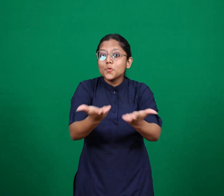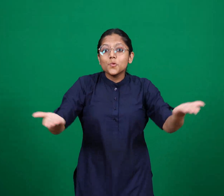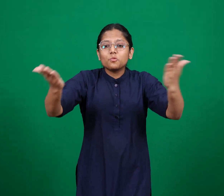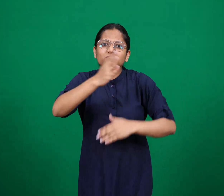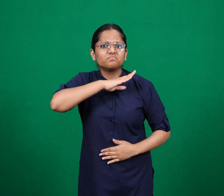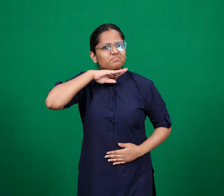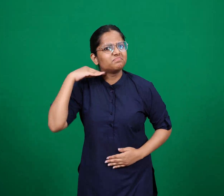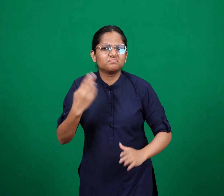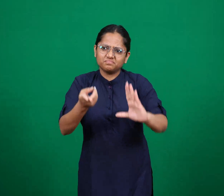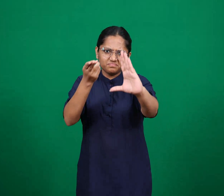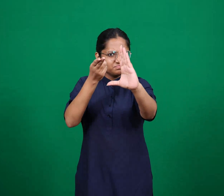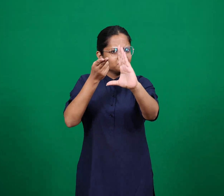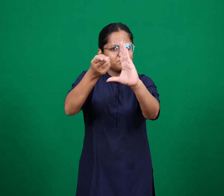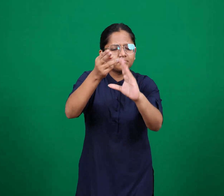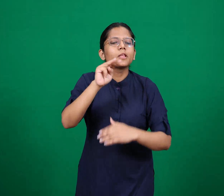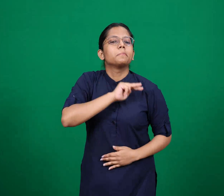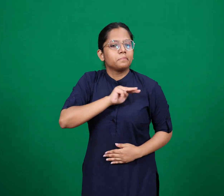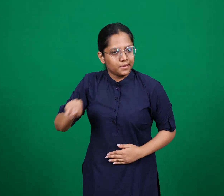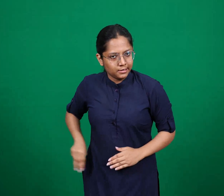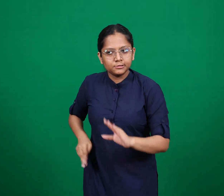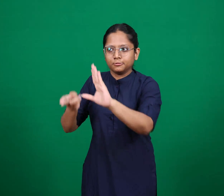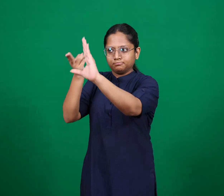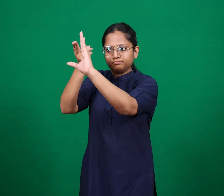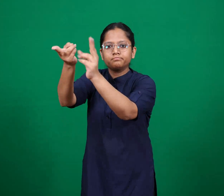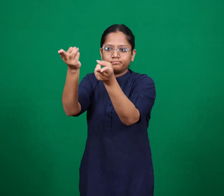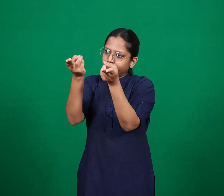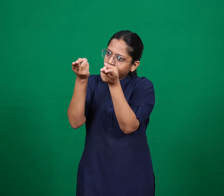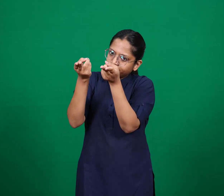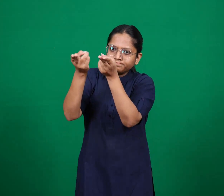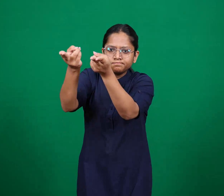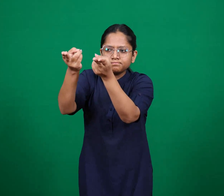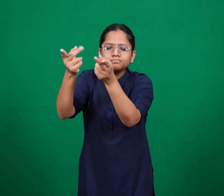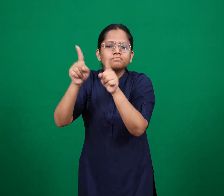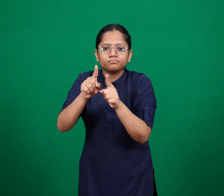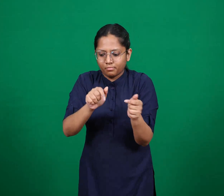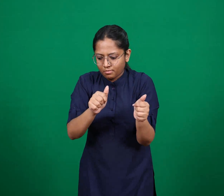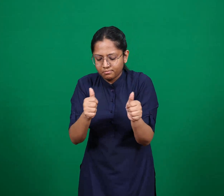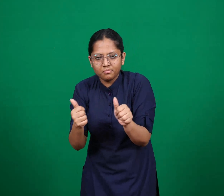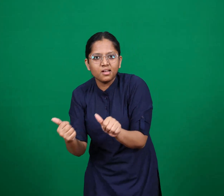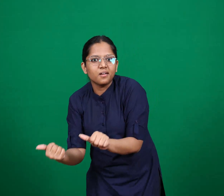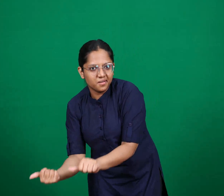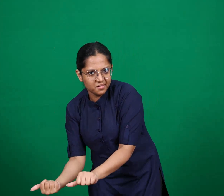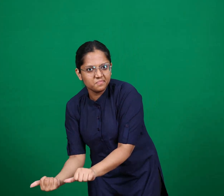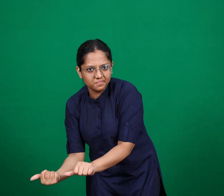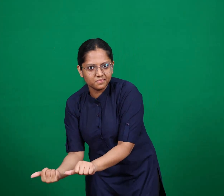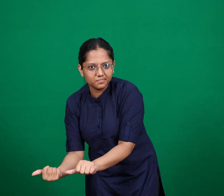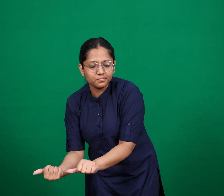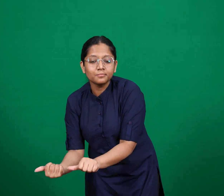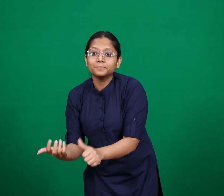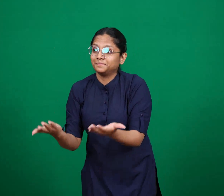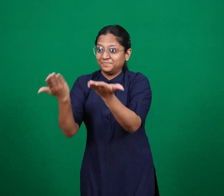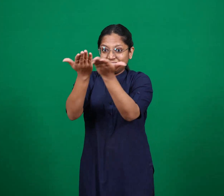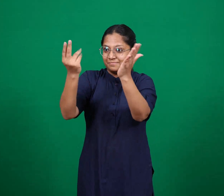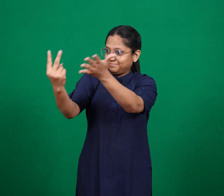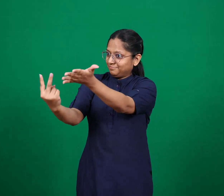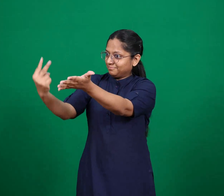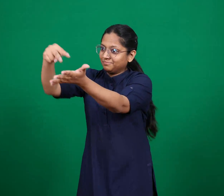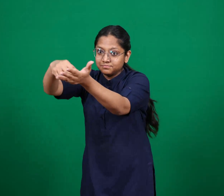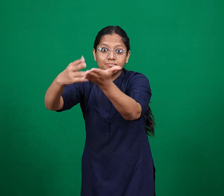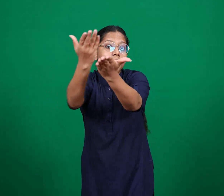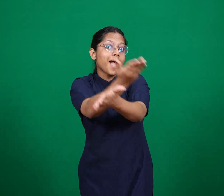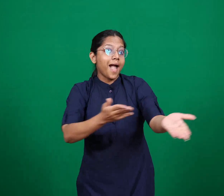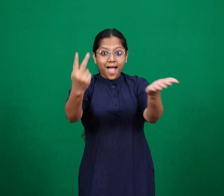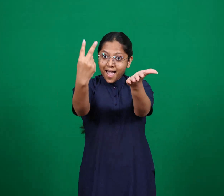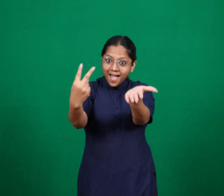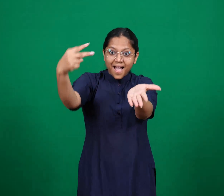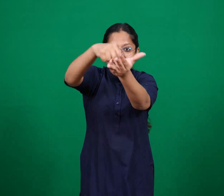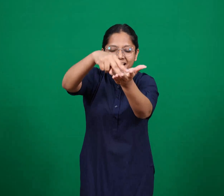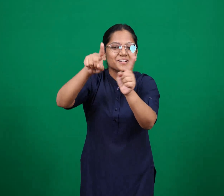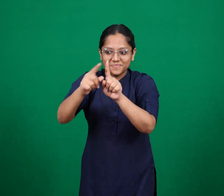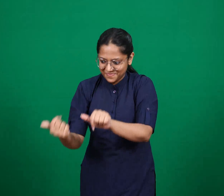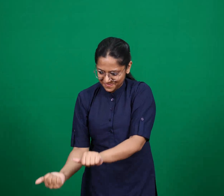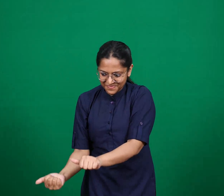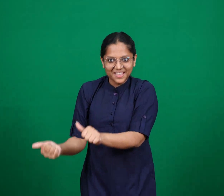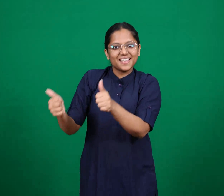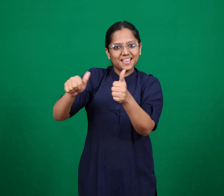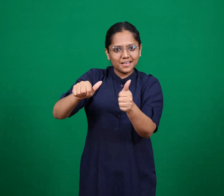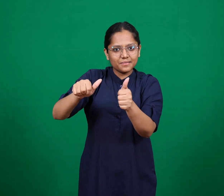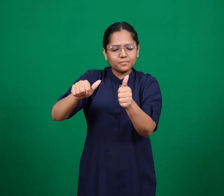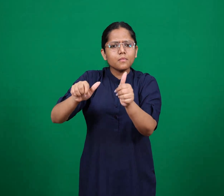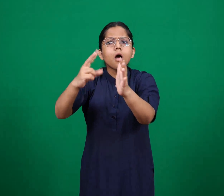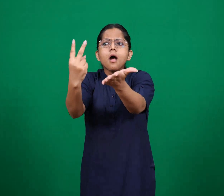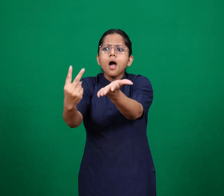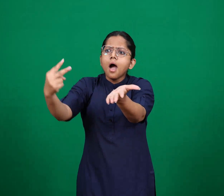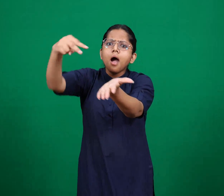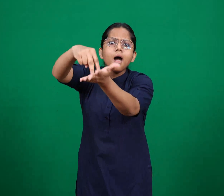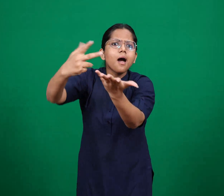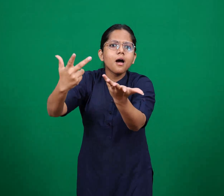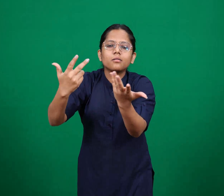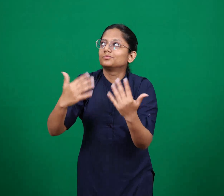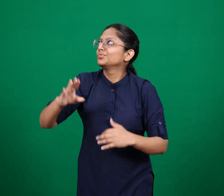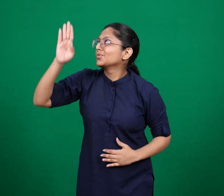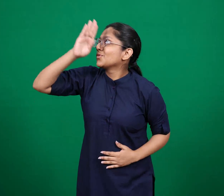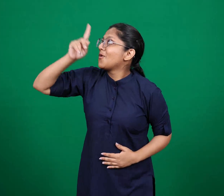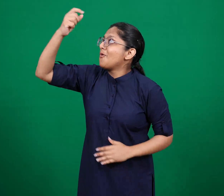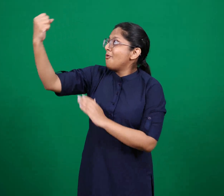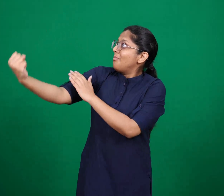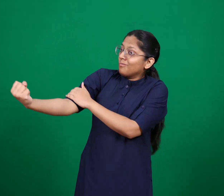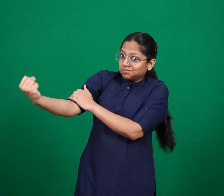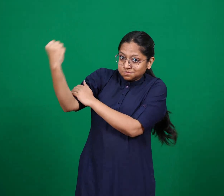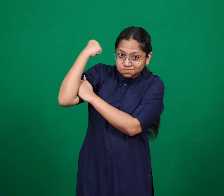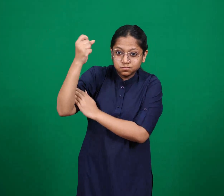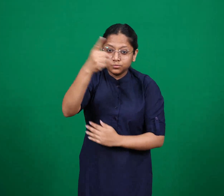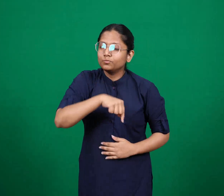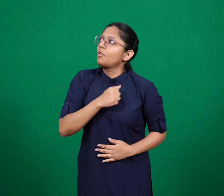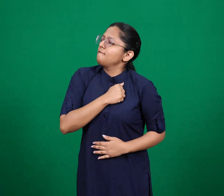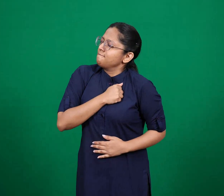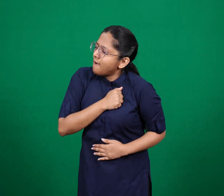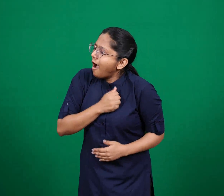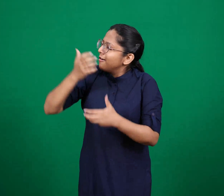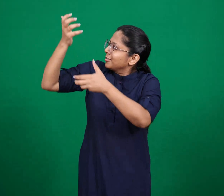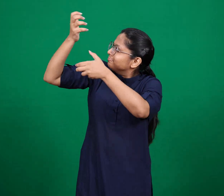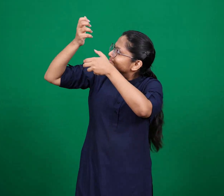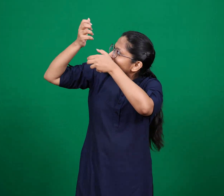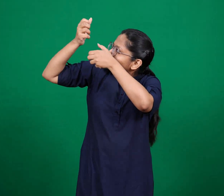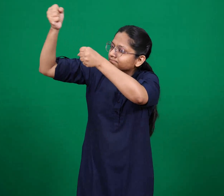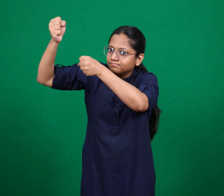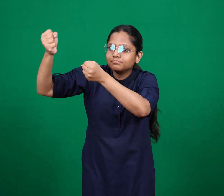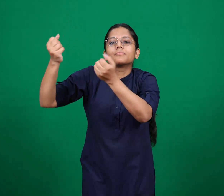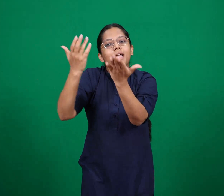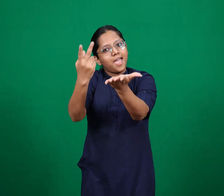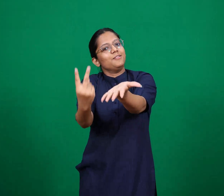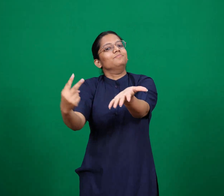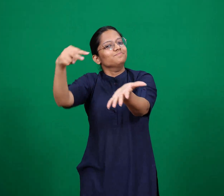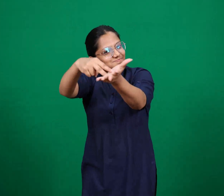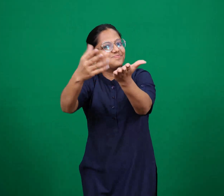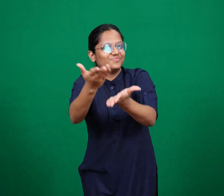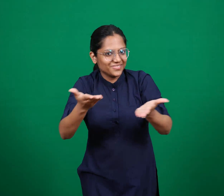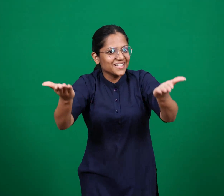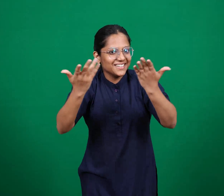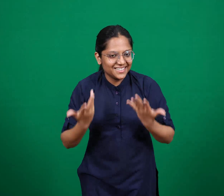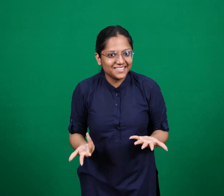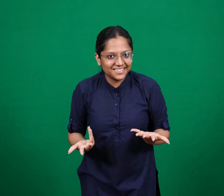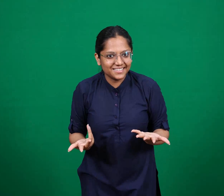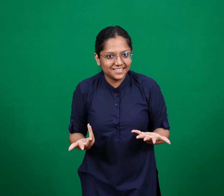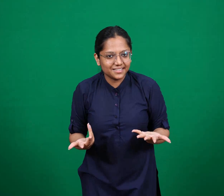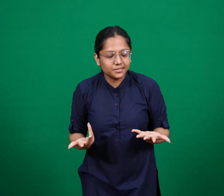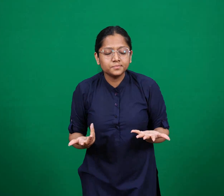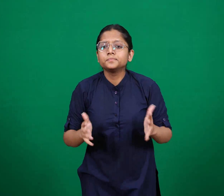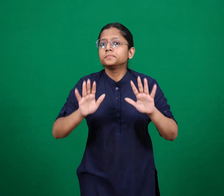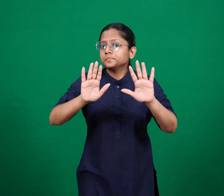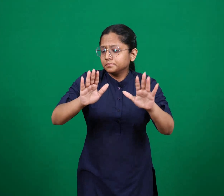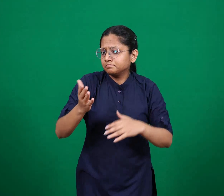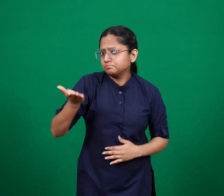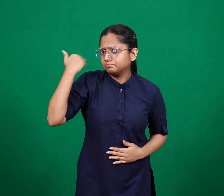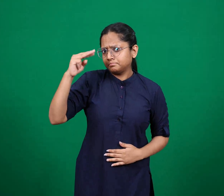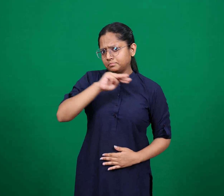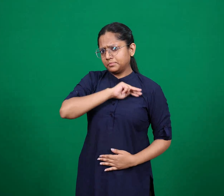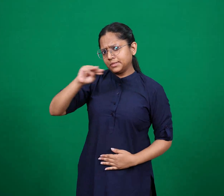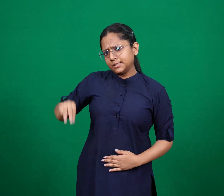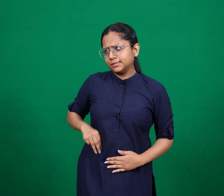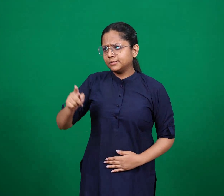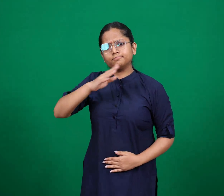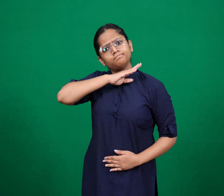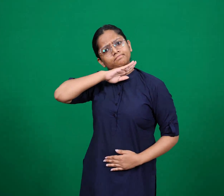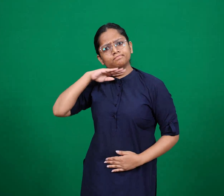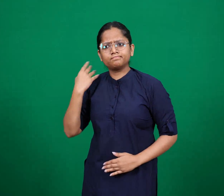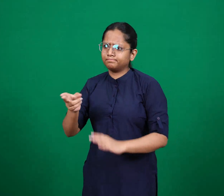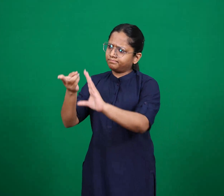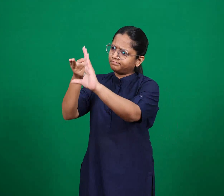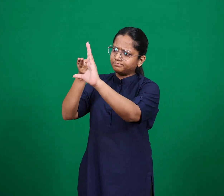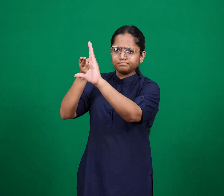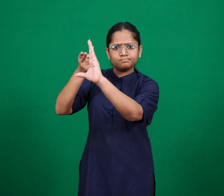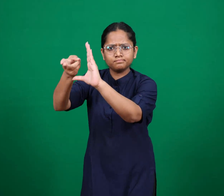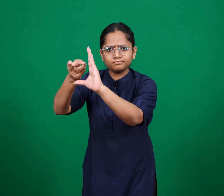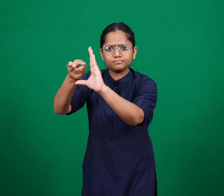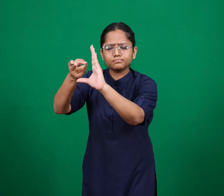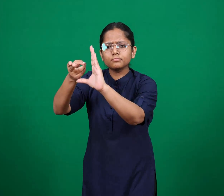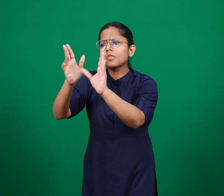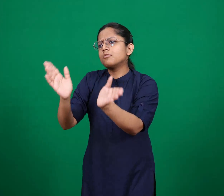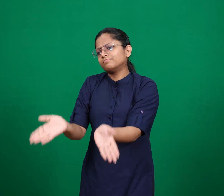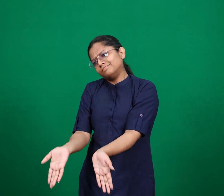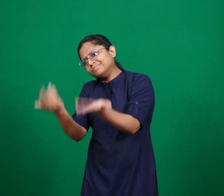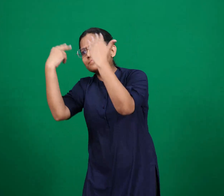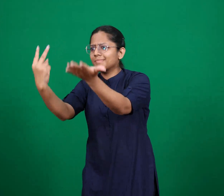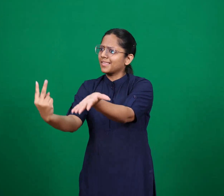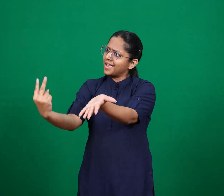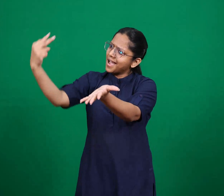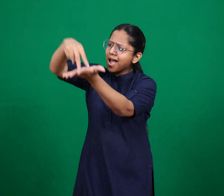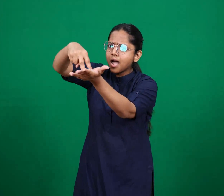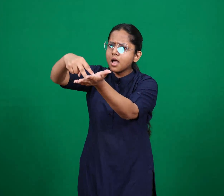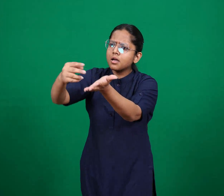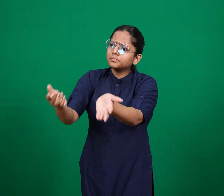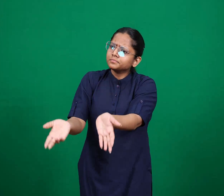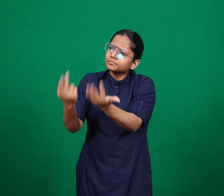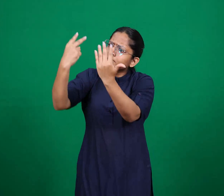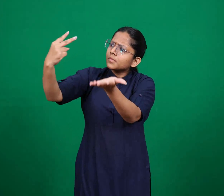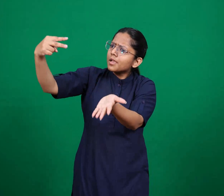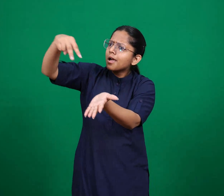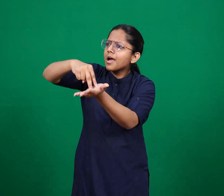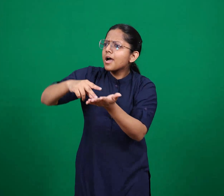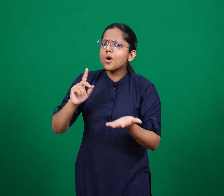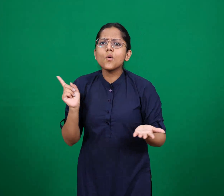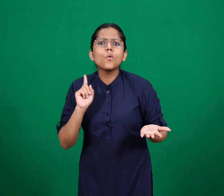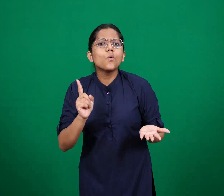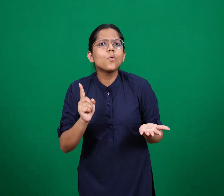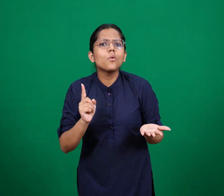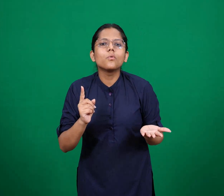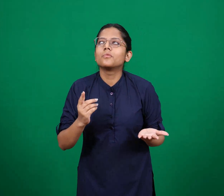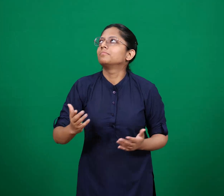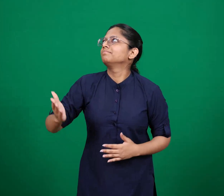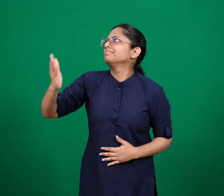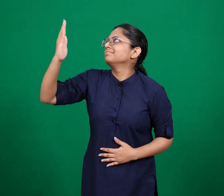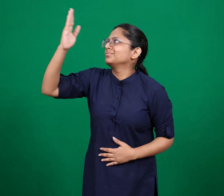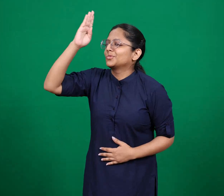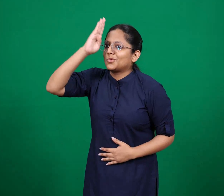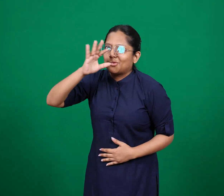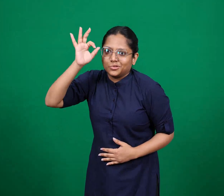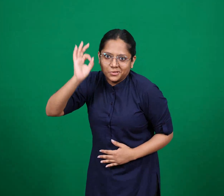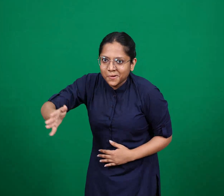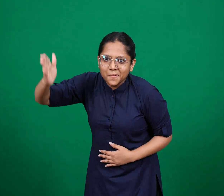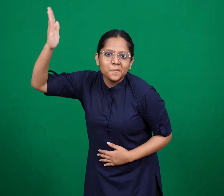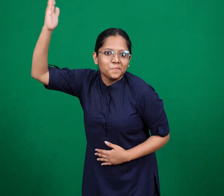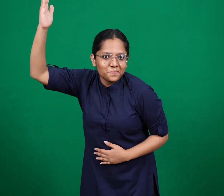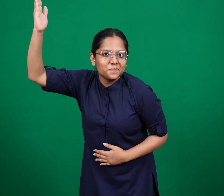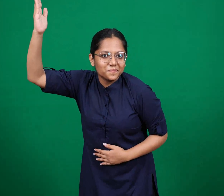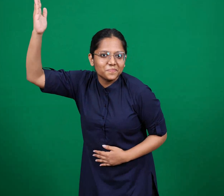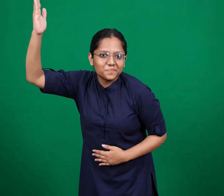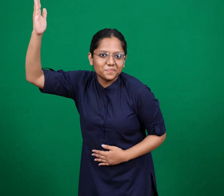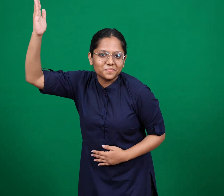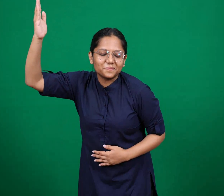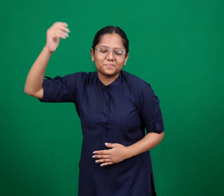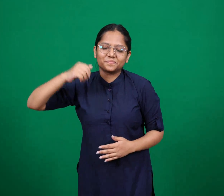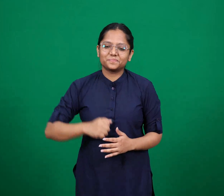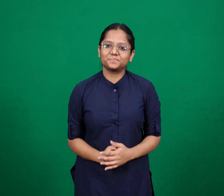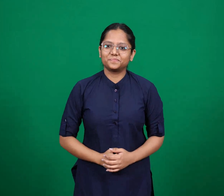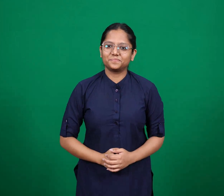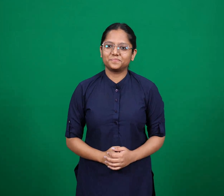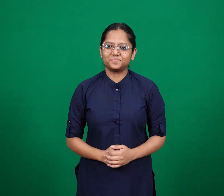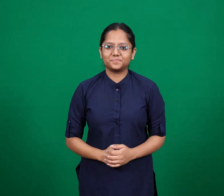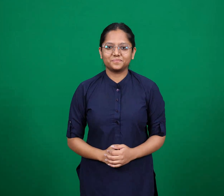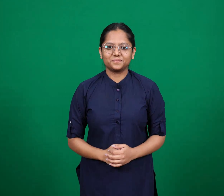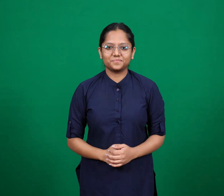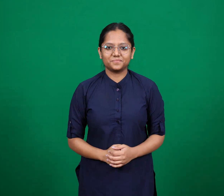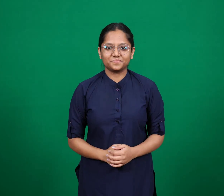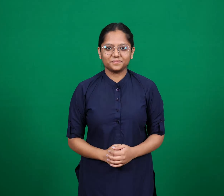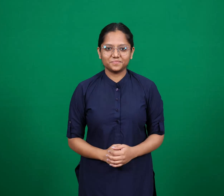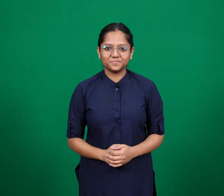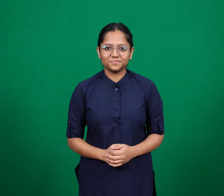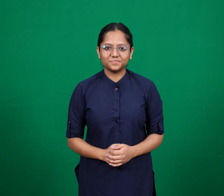And having been buried with Him in baptism, you were raised with Him through your faith in the power of God, who raised Him from the dead.